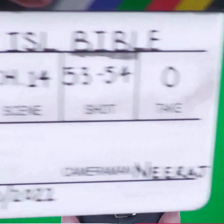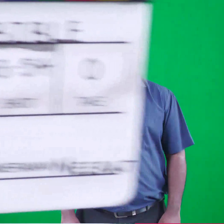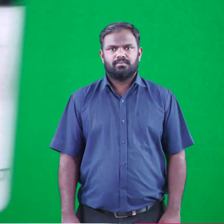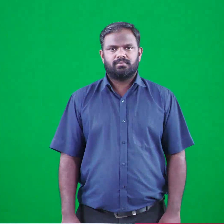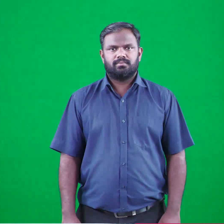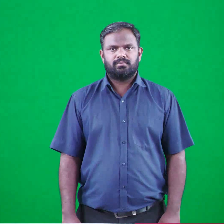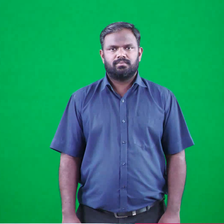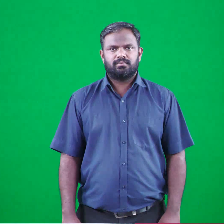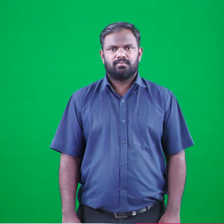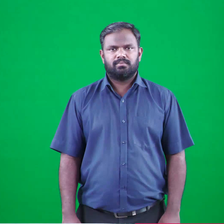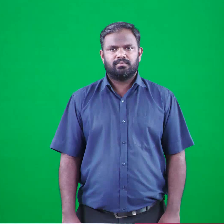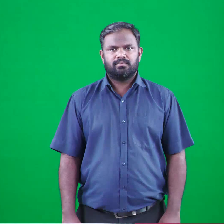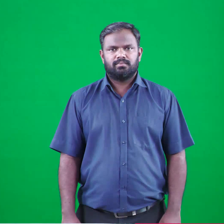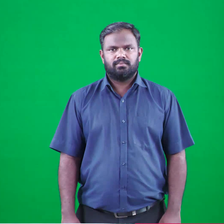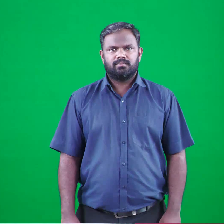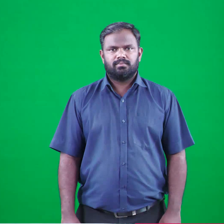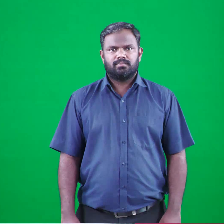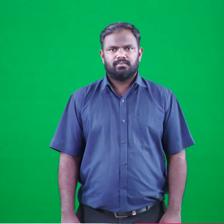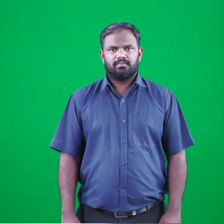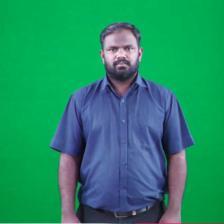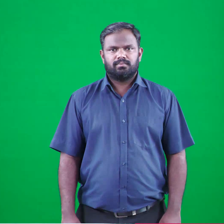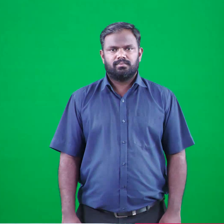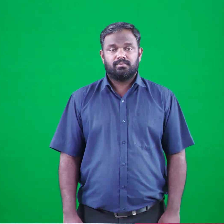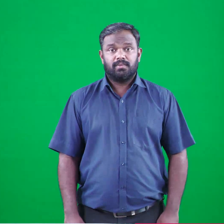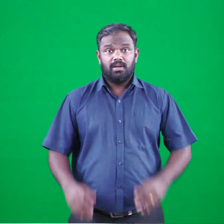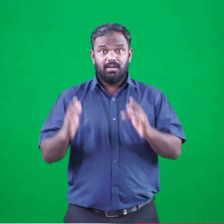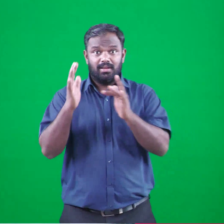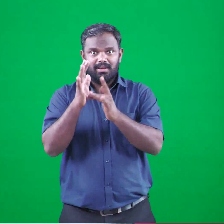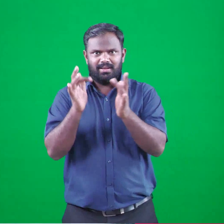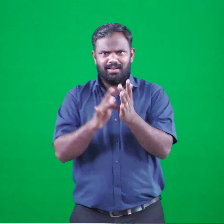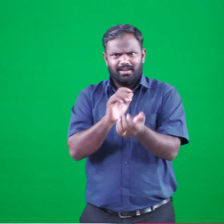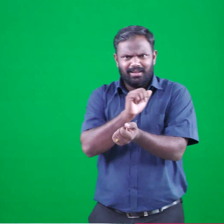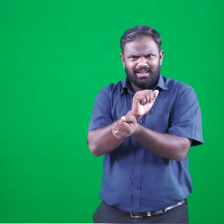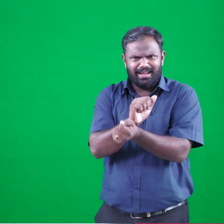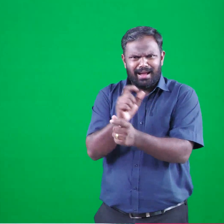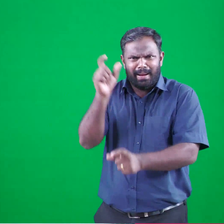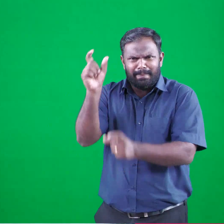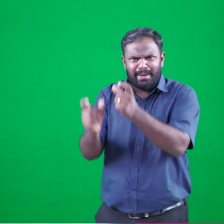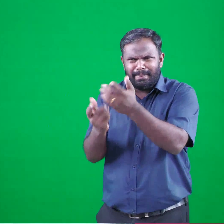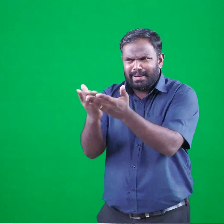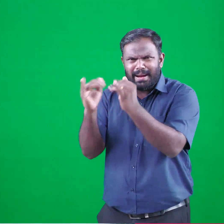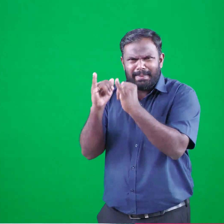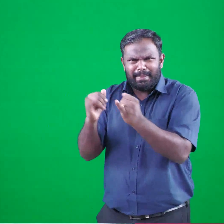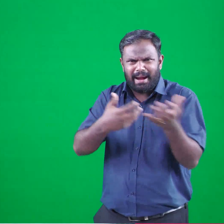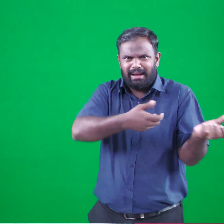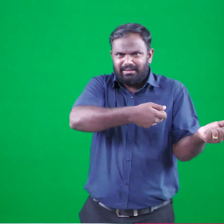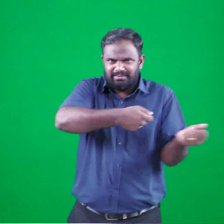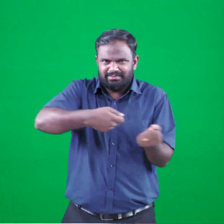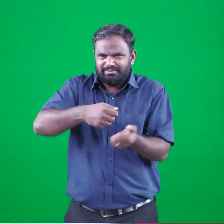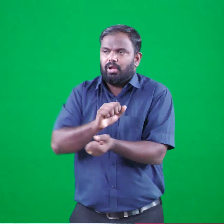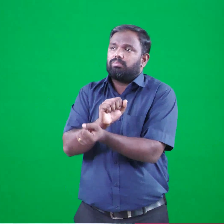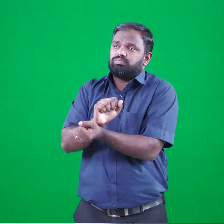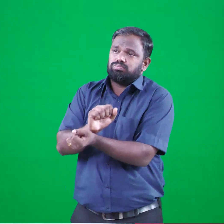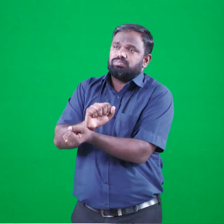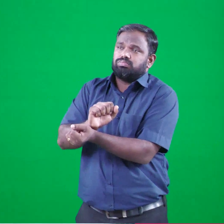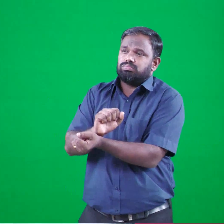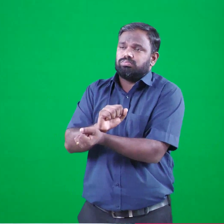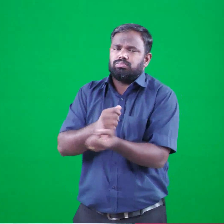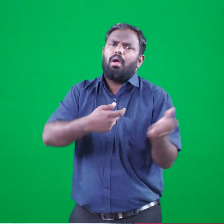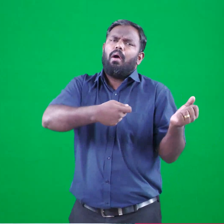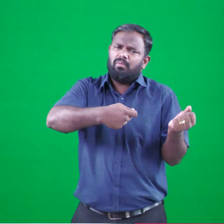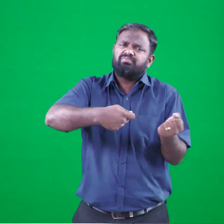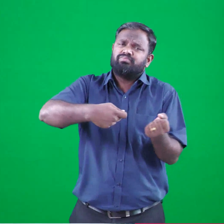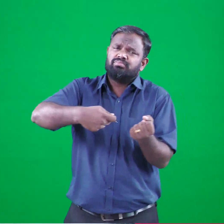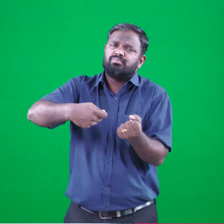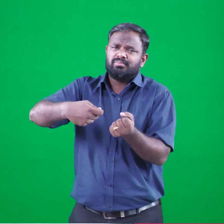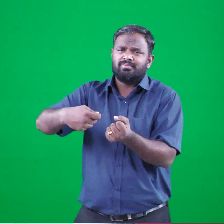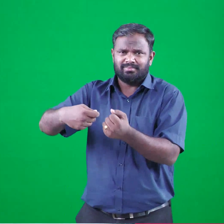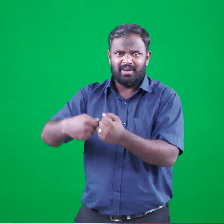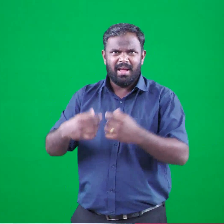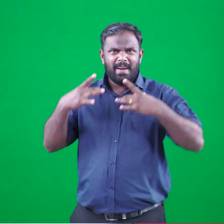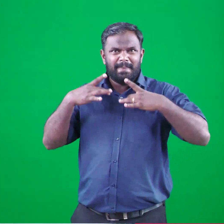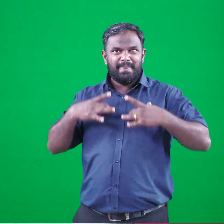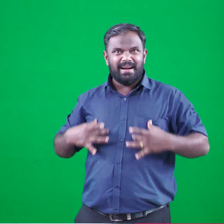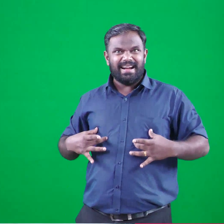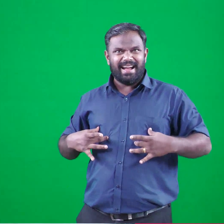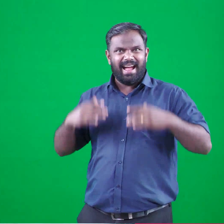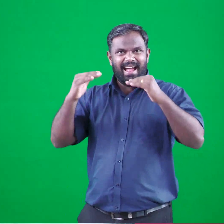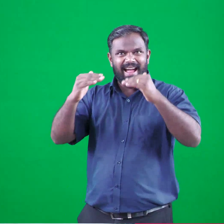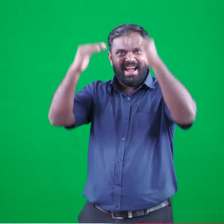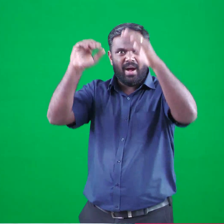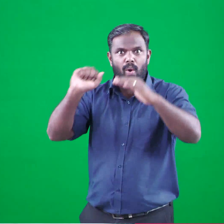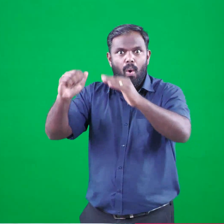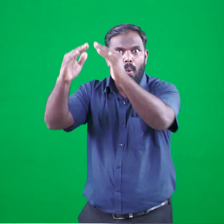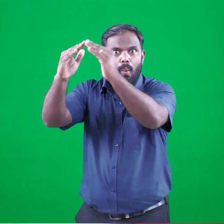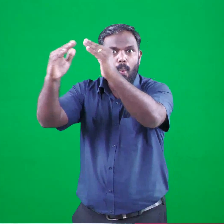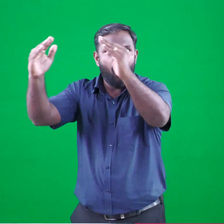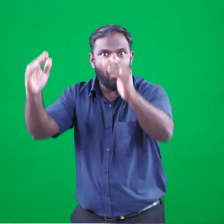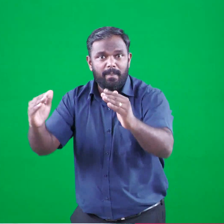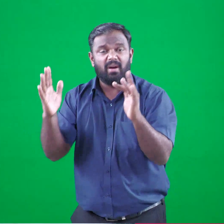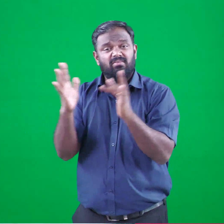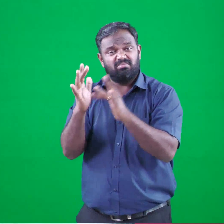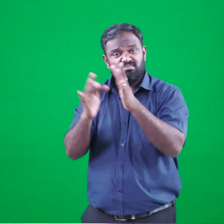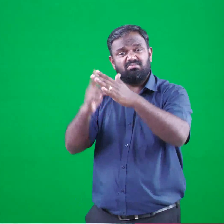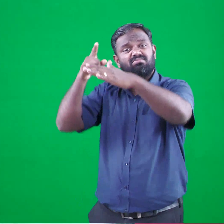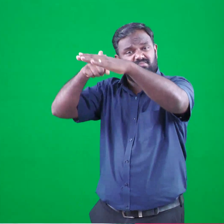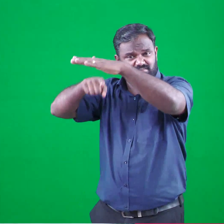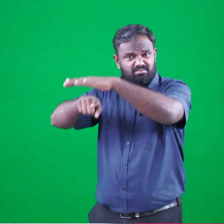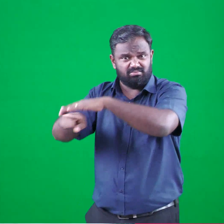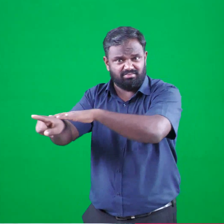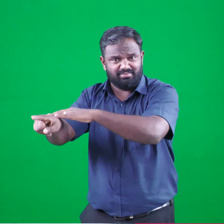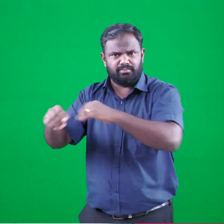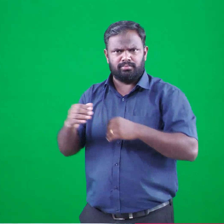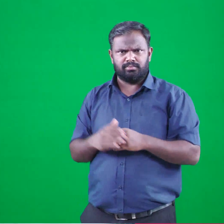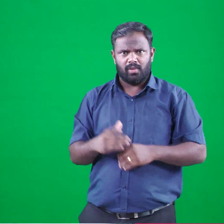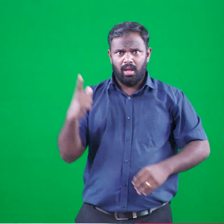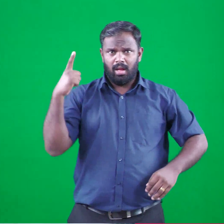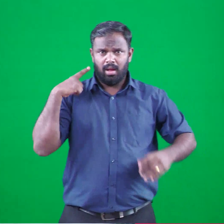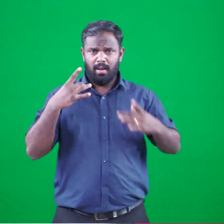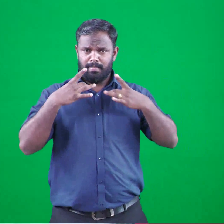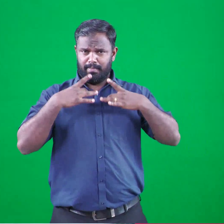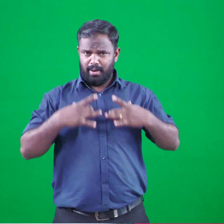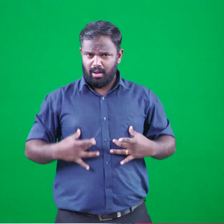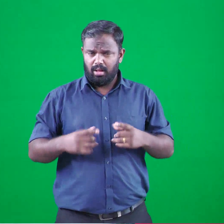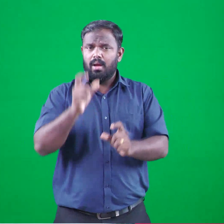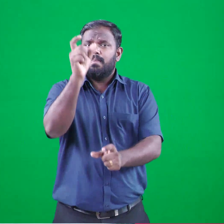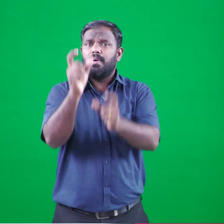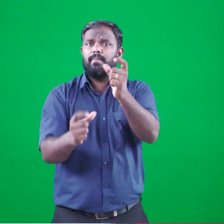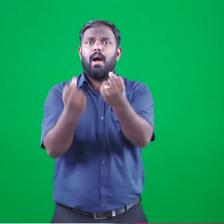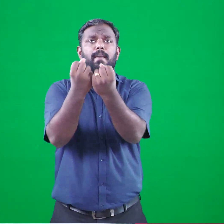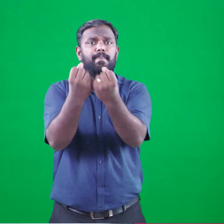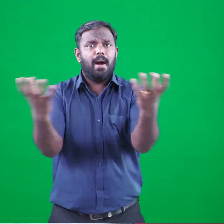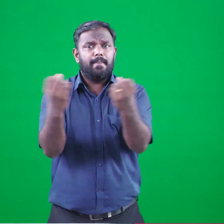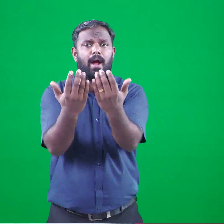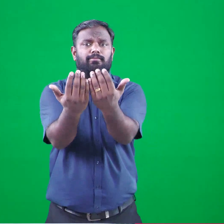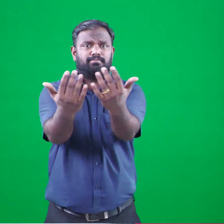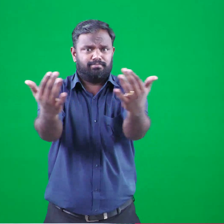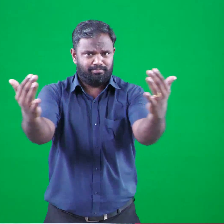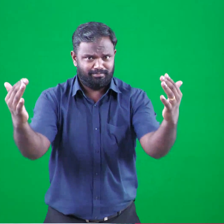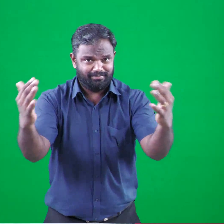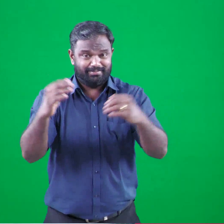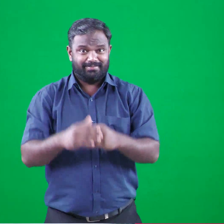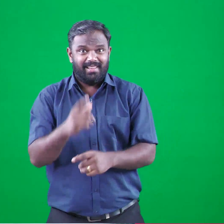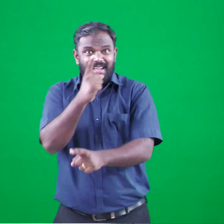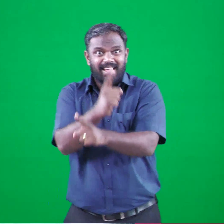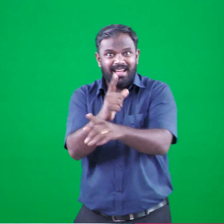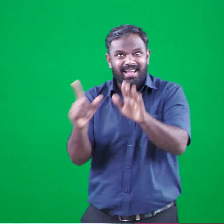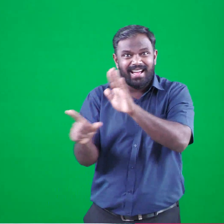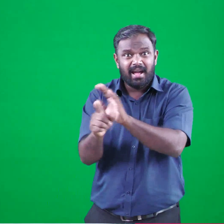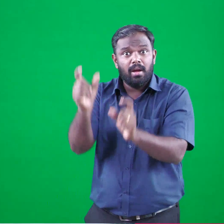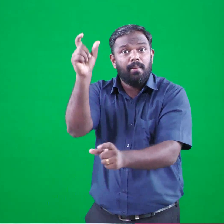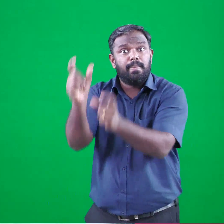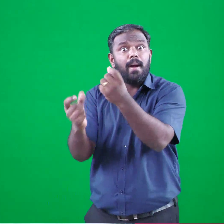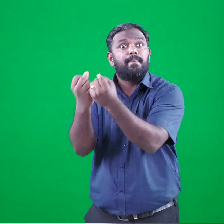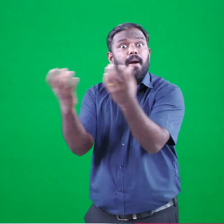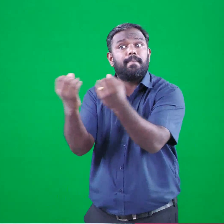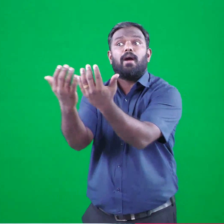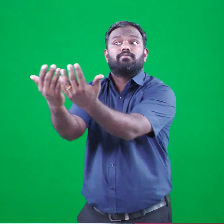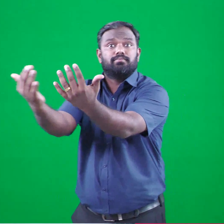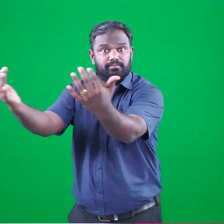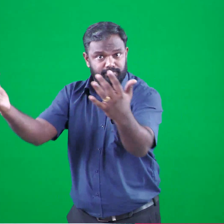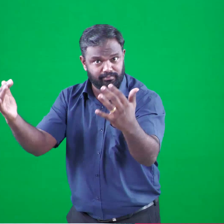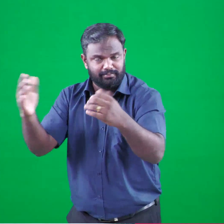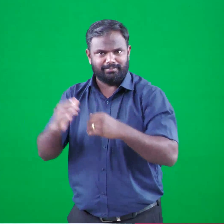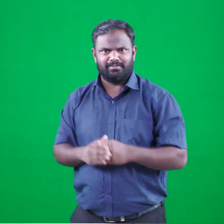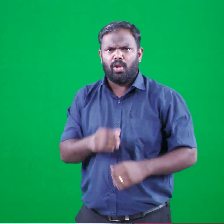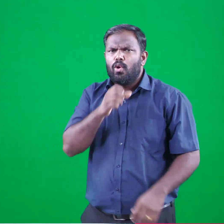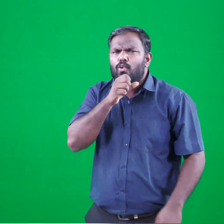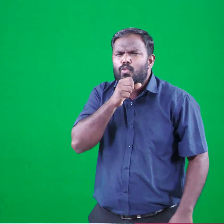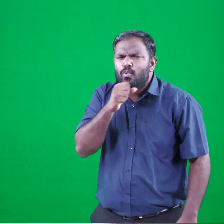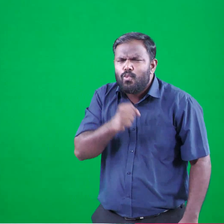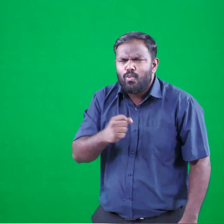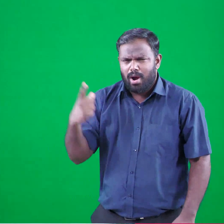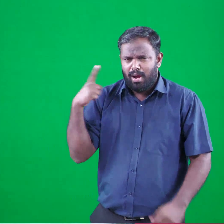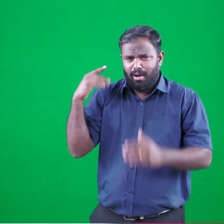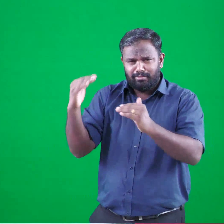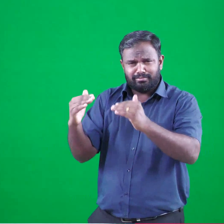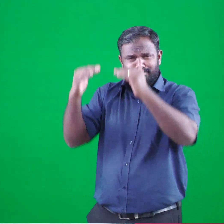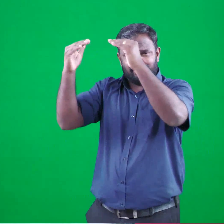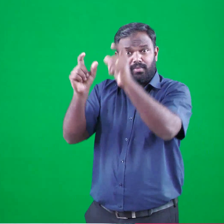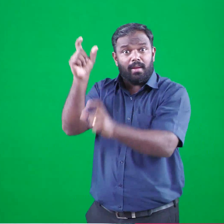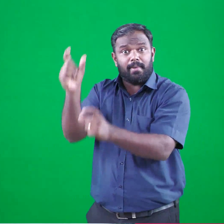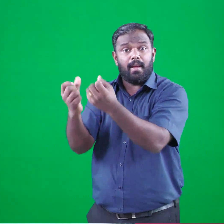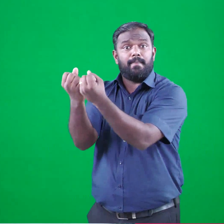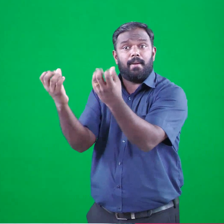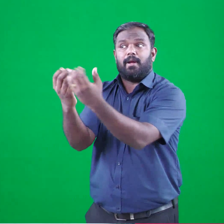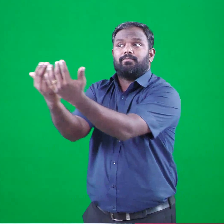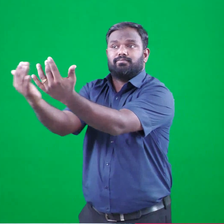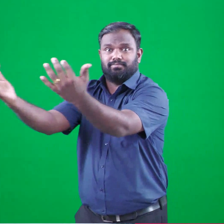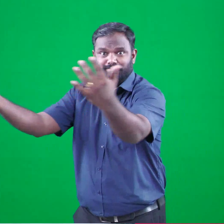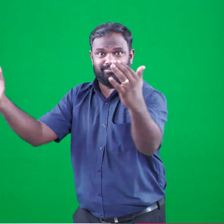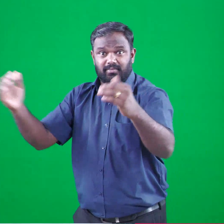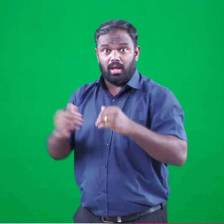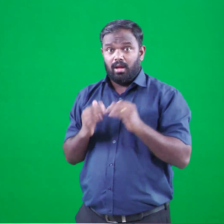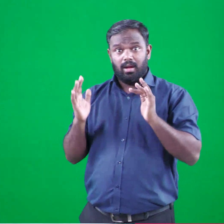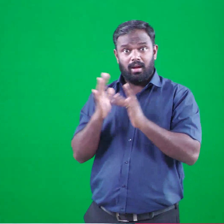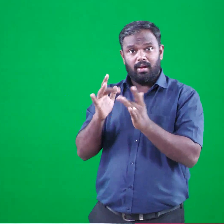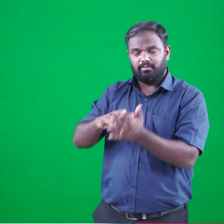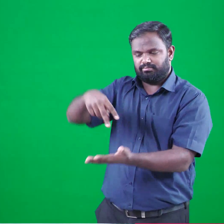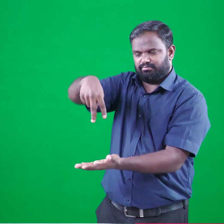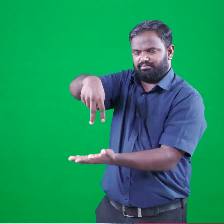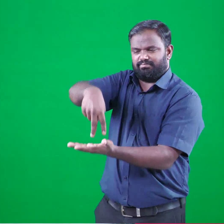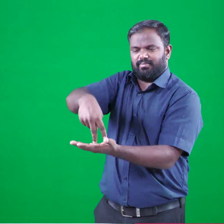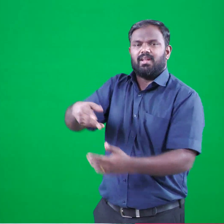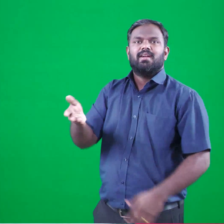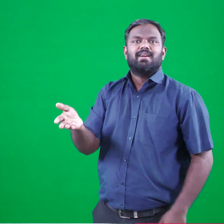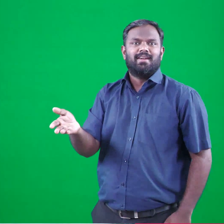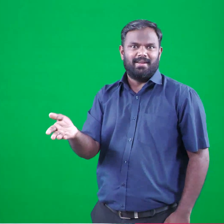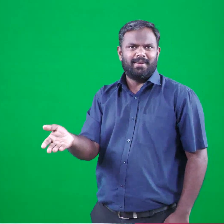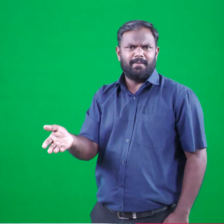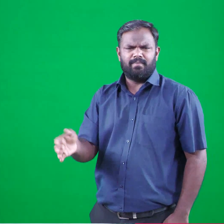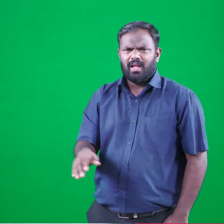They led Jesus away to the high priest, and all the chief priests, elders, and scribes assembled.